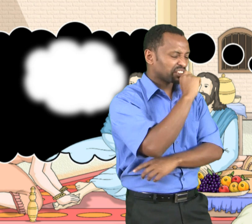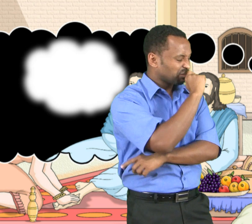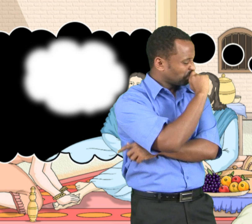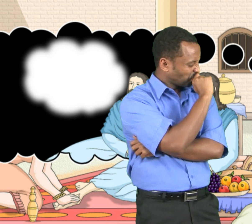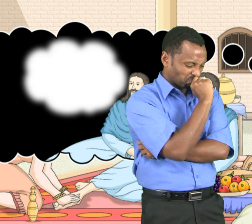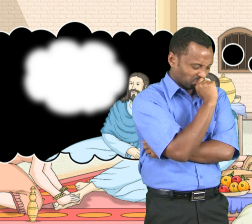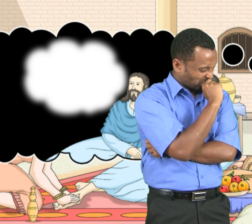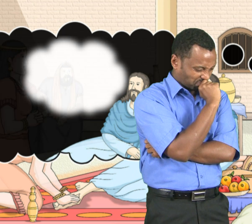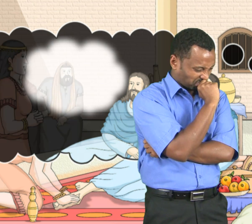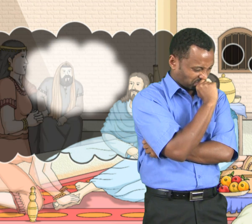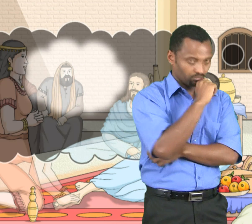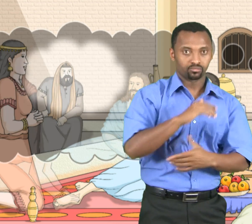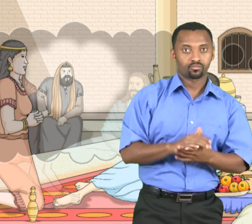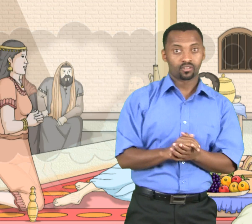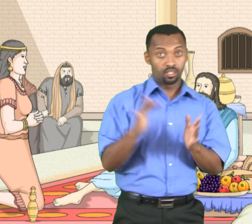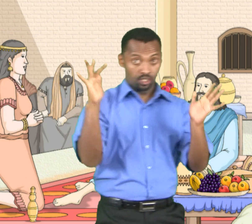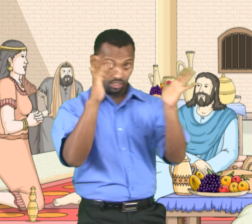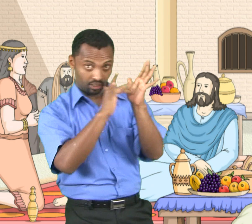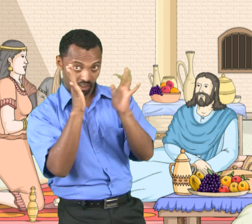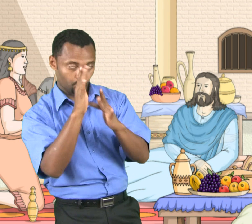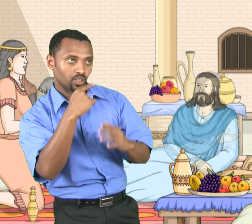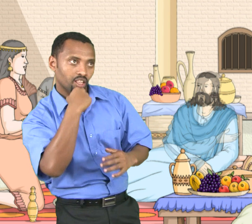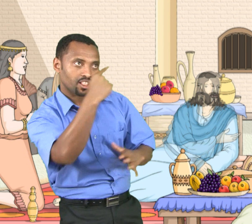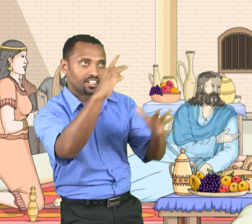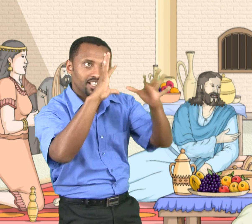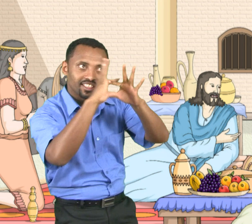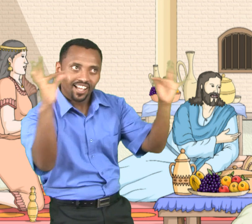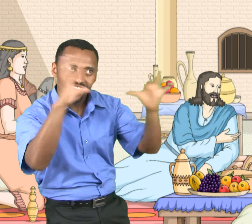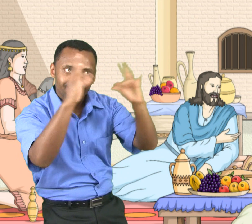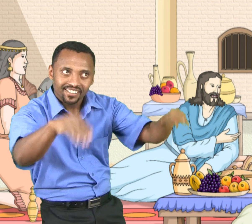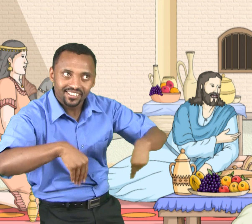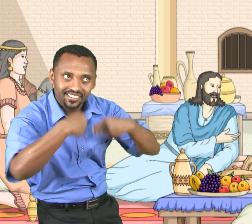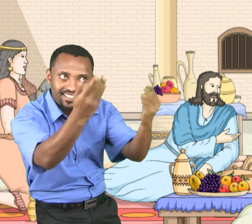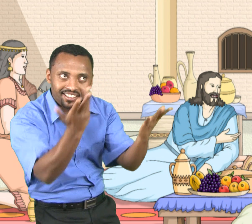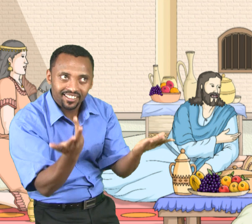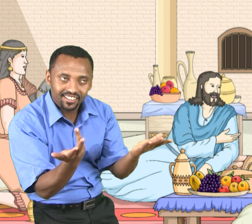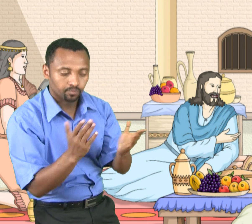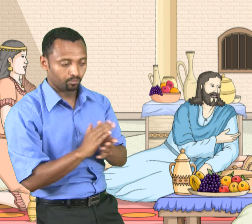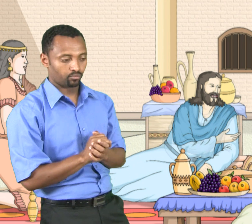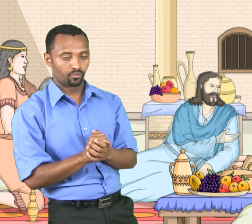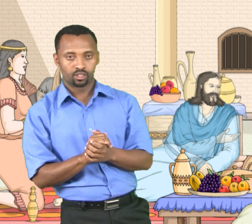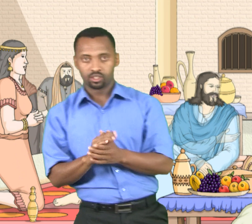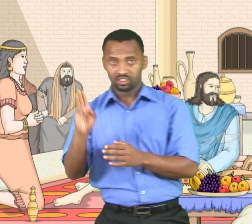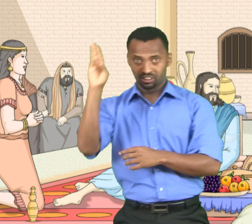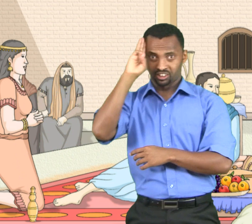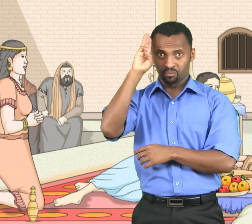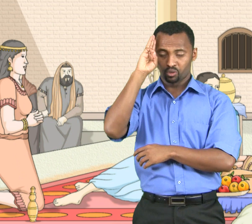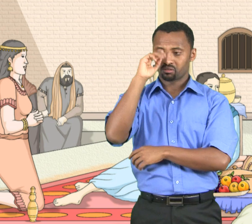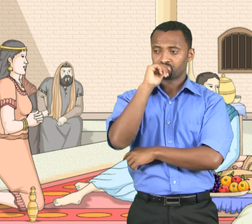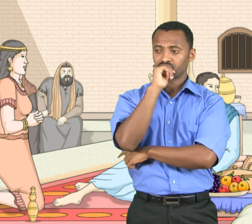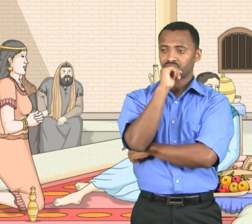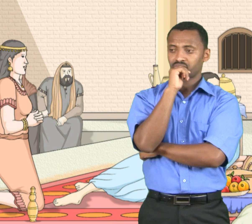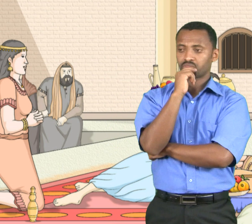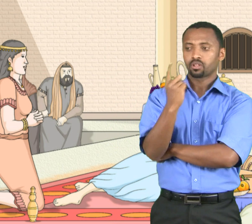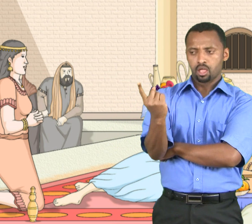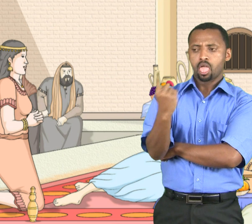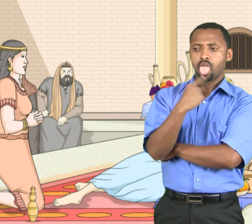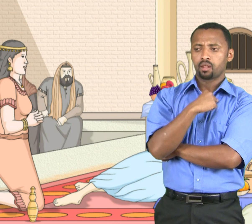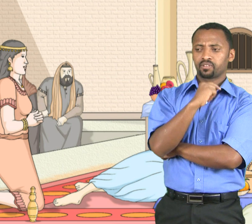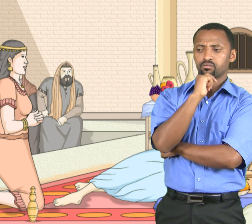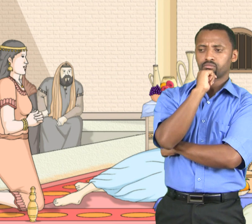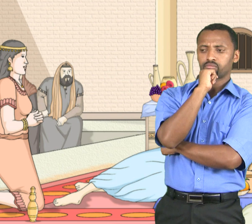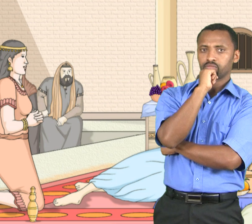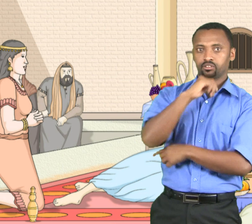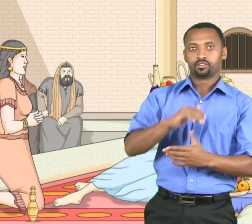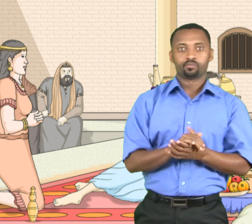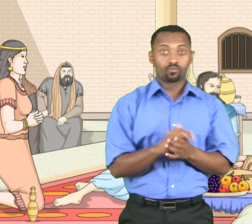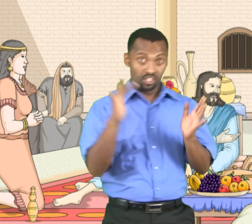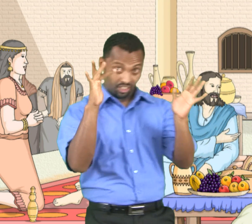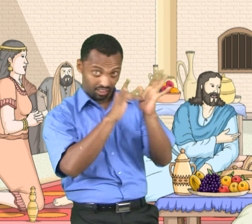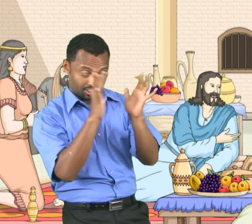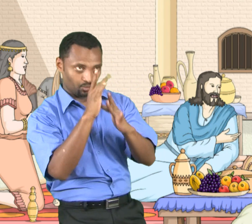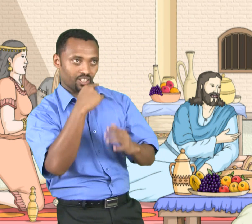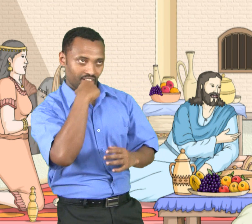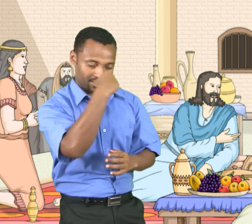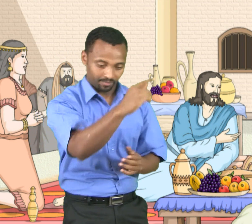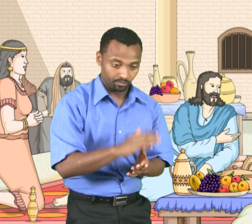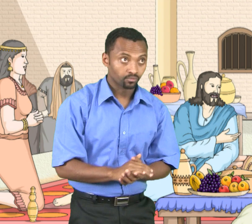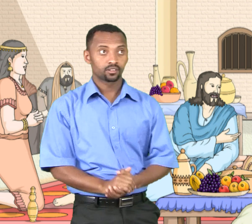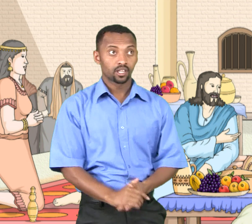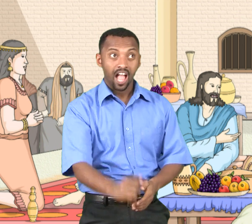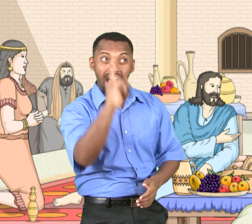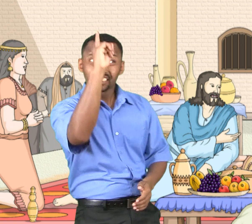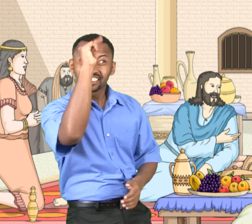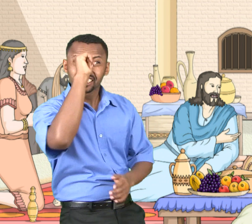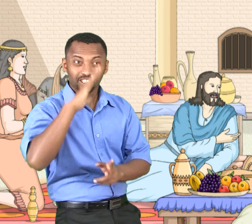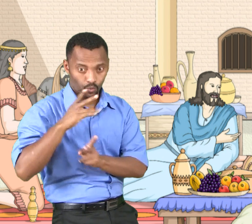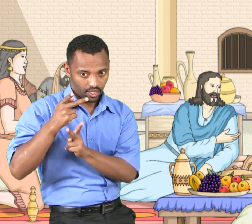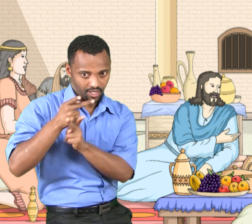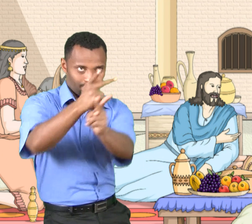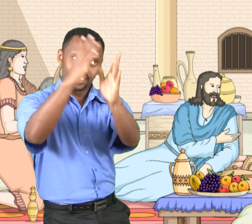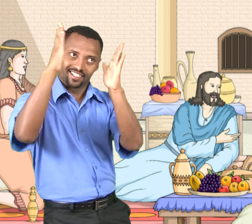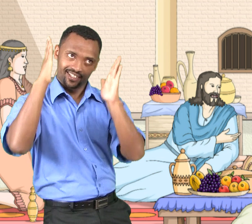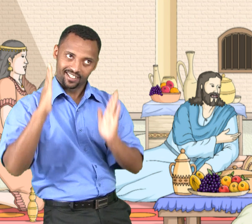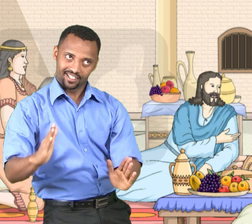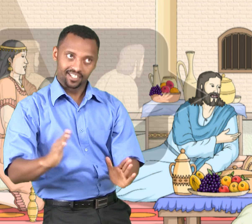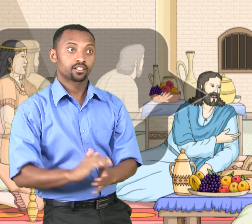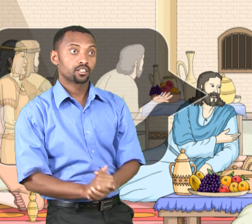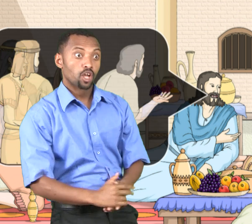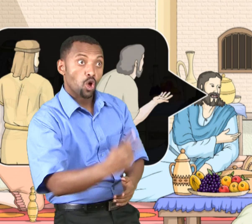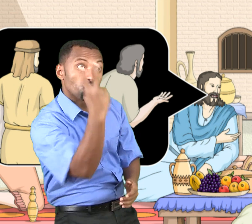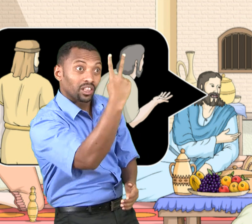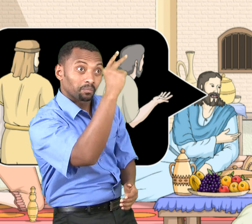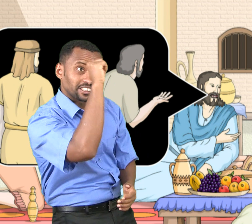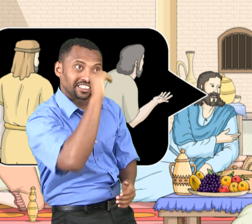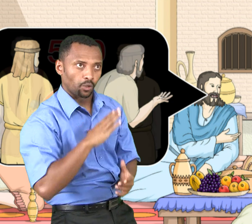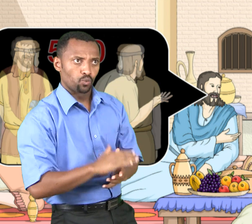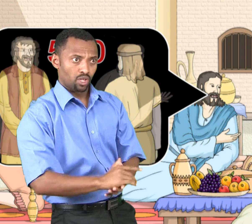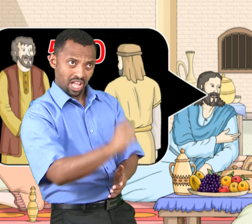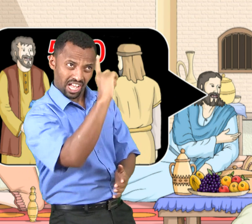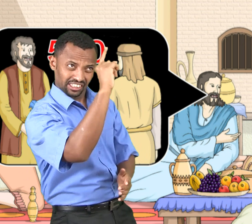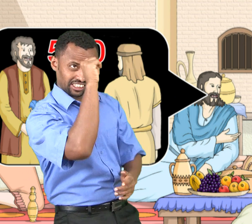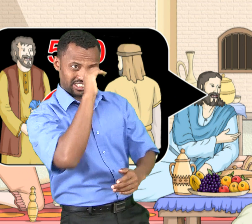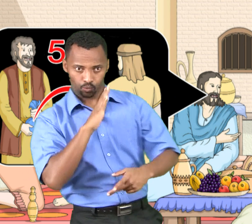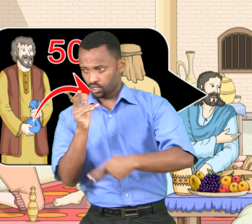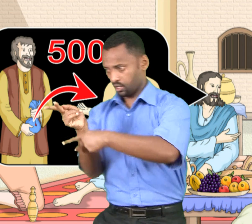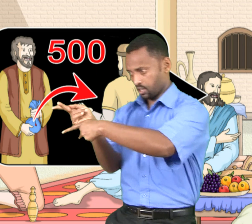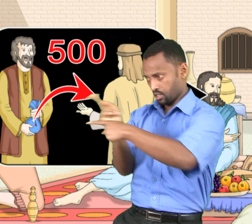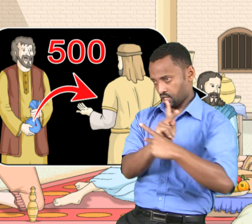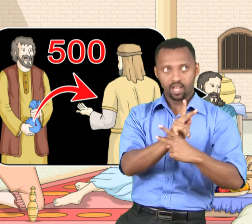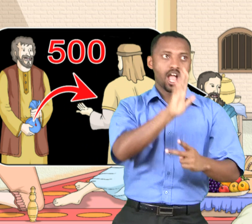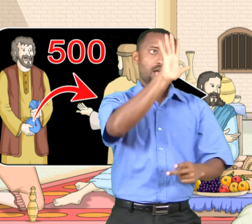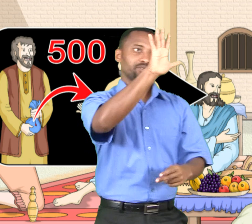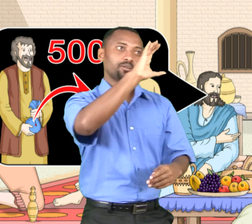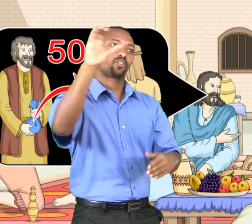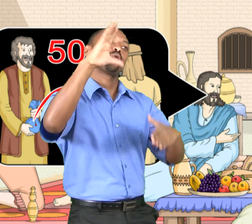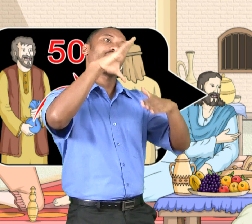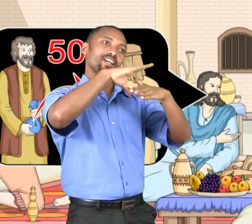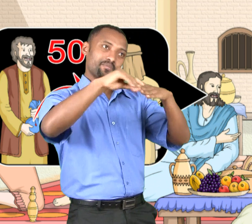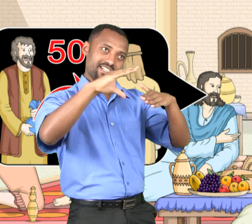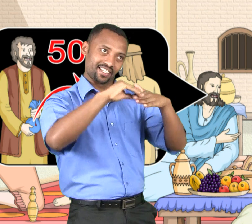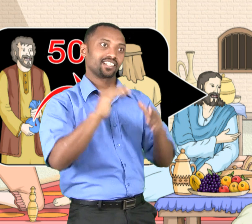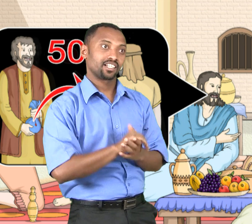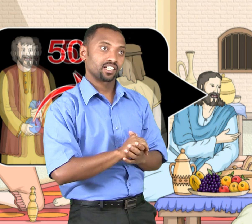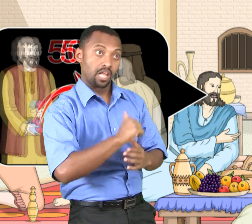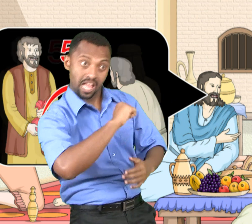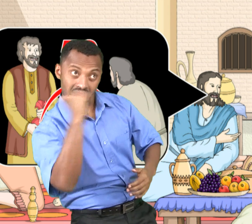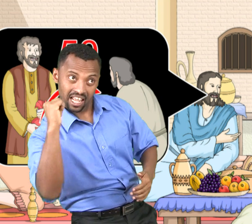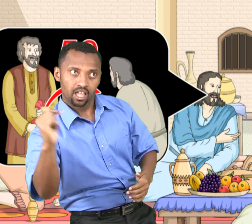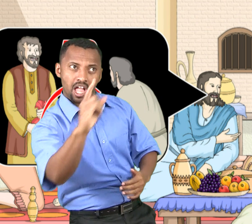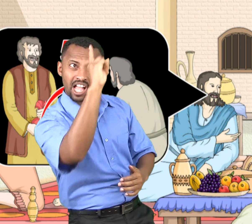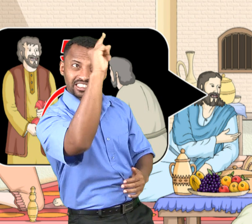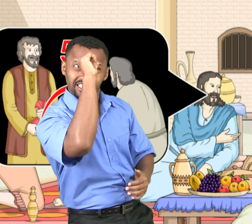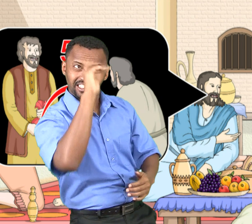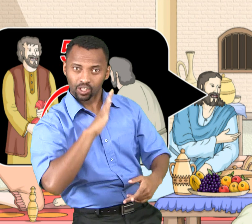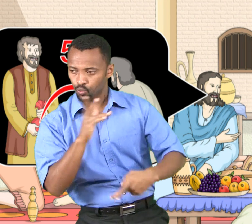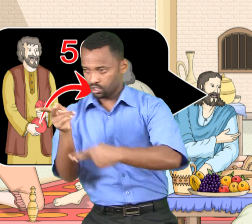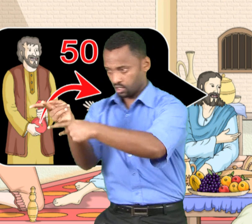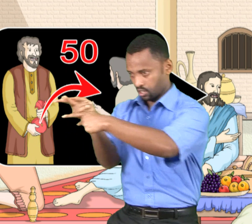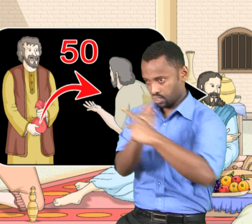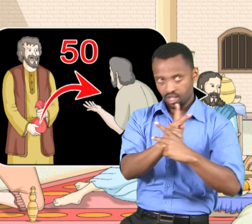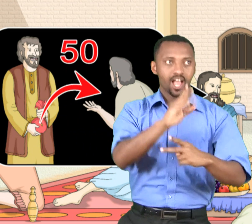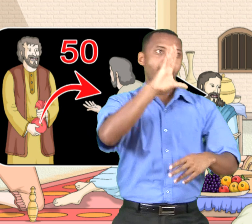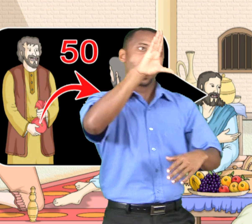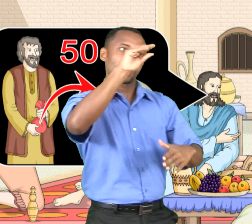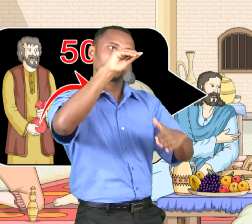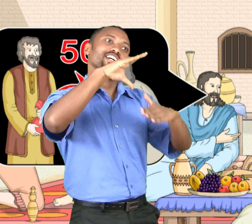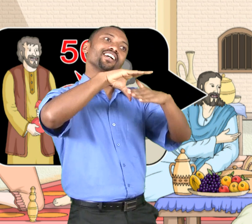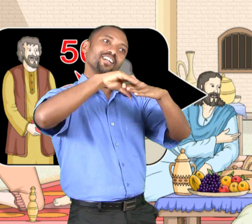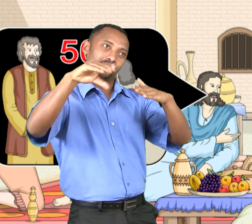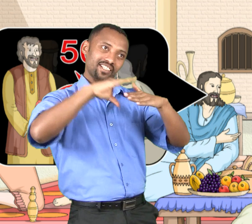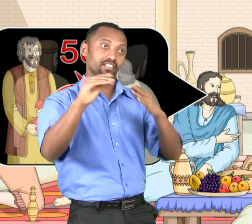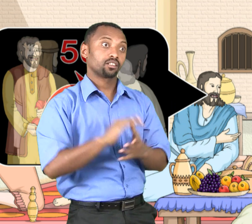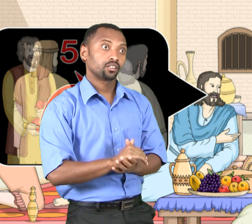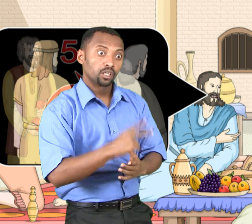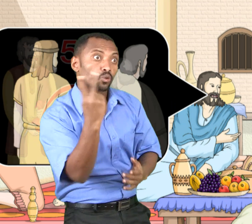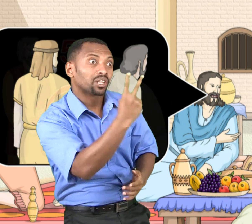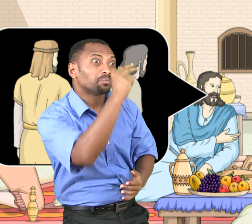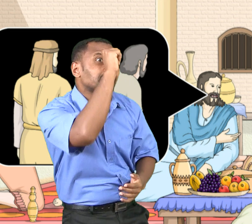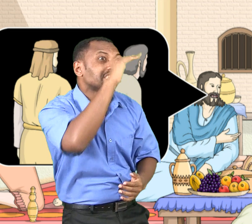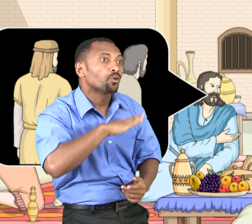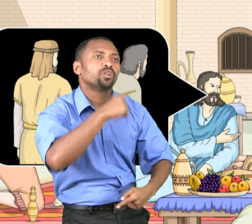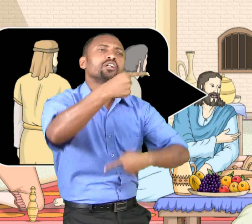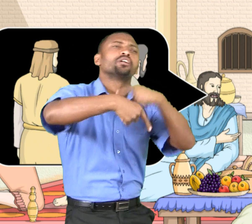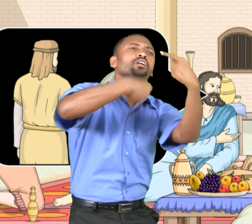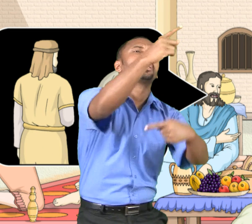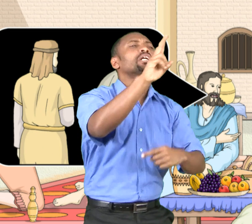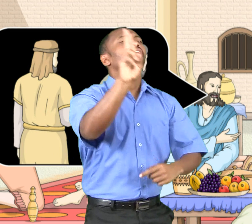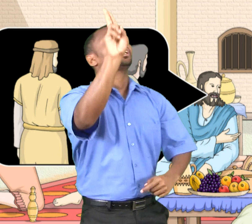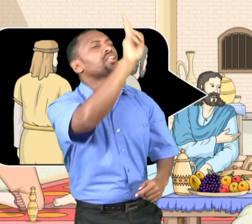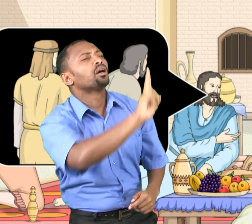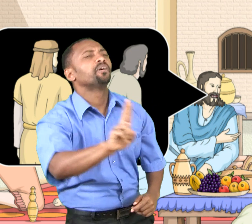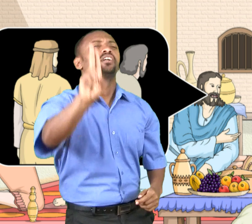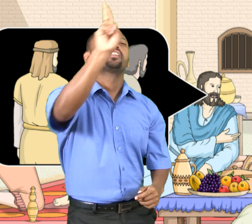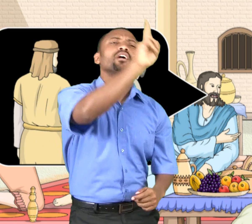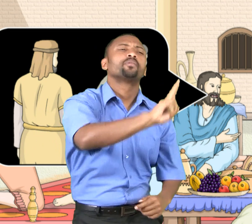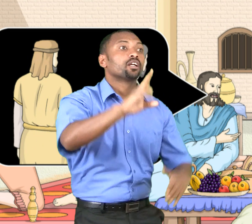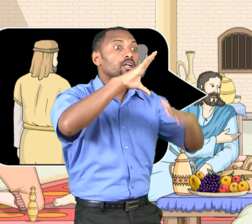But Jesus answered him, “Simon, I have something to tell you.” “Tell me, Teacher,” he said. “Two men were debtors to a certain moneylender.